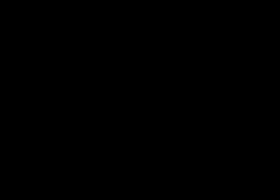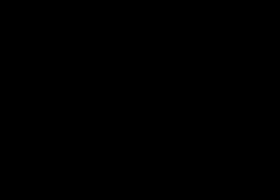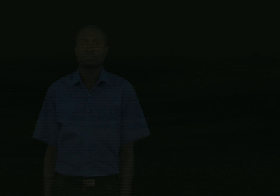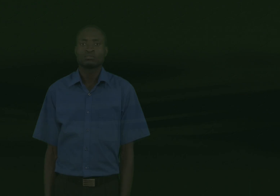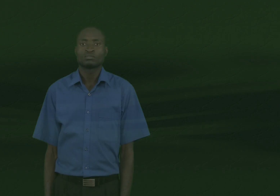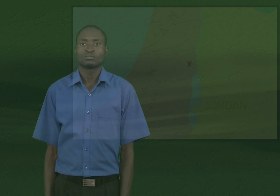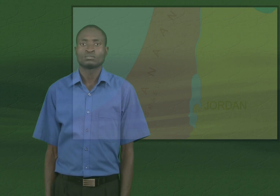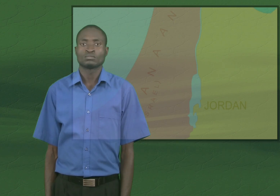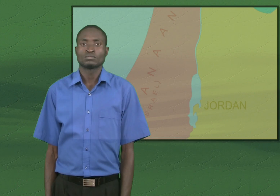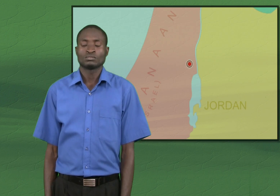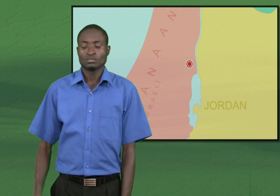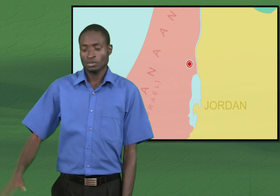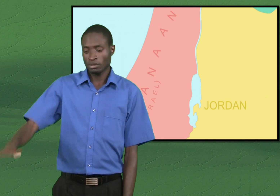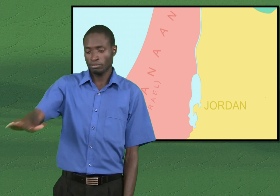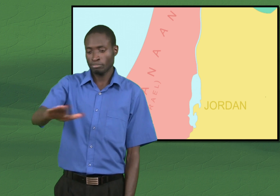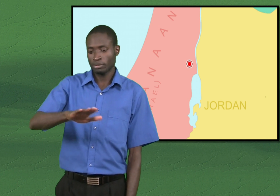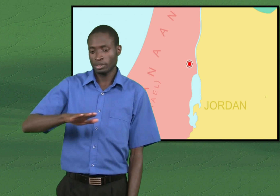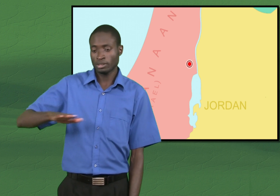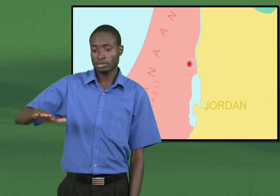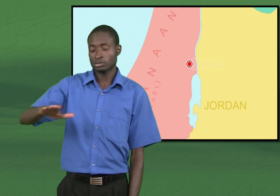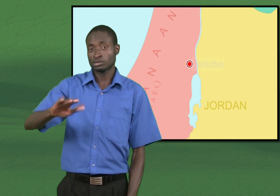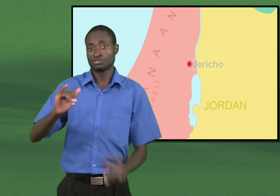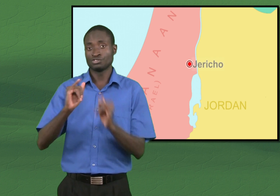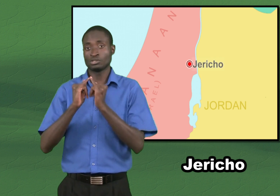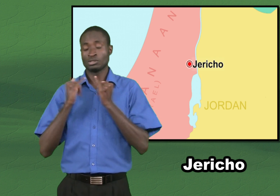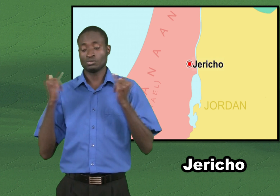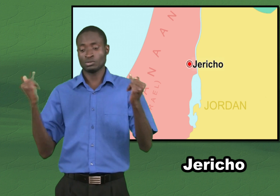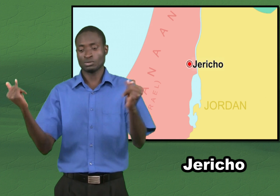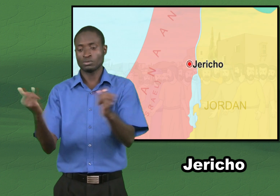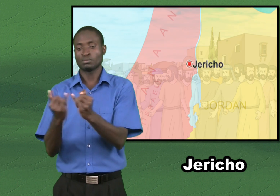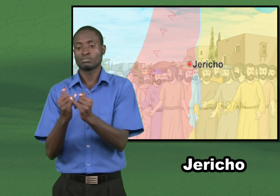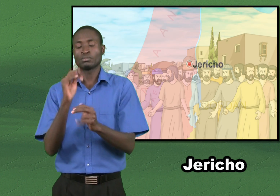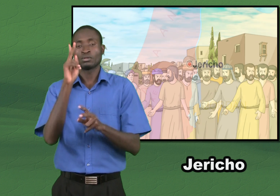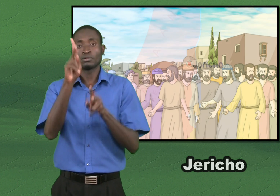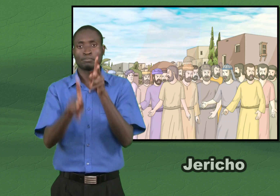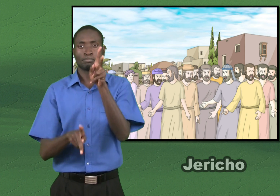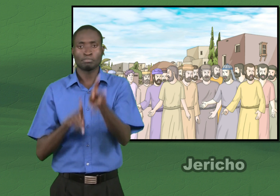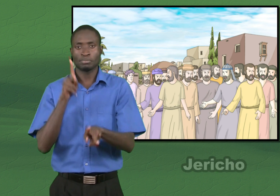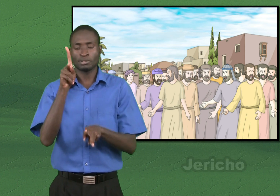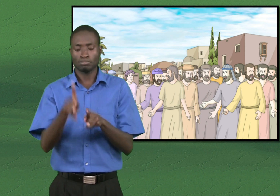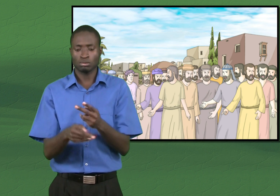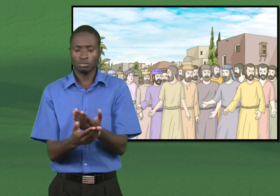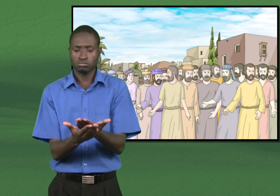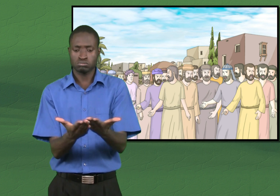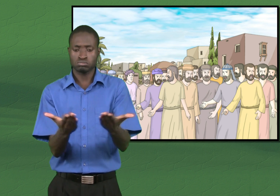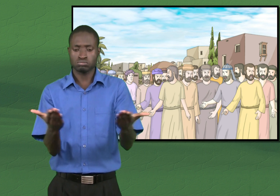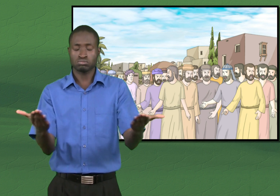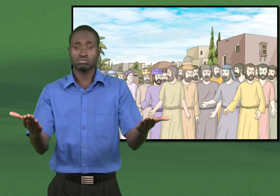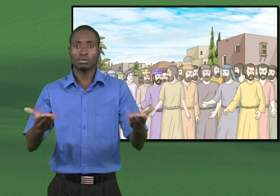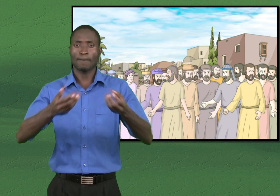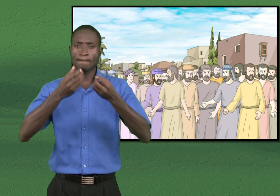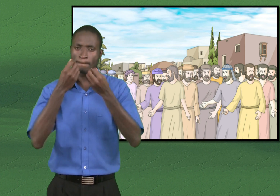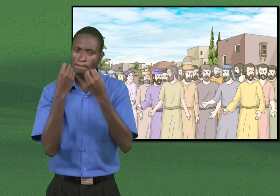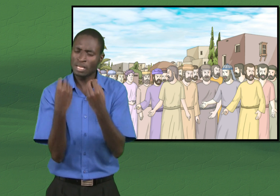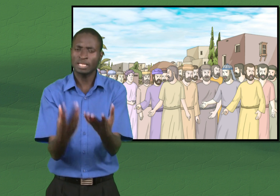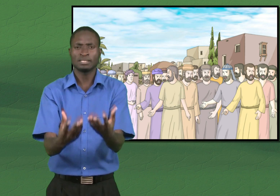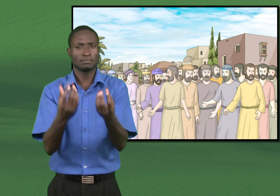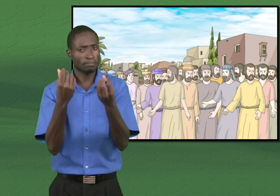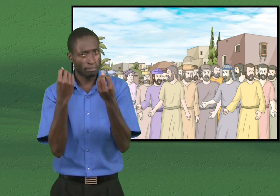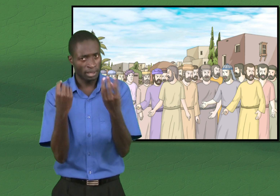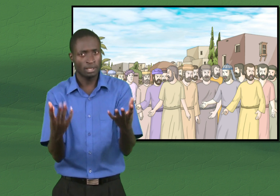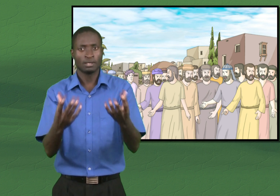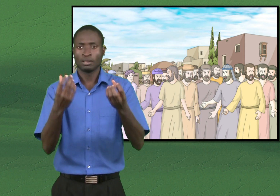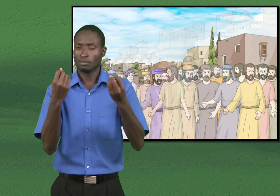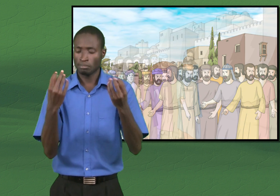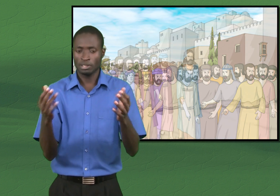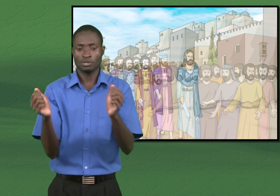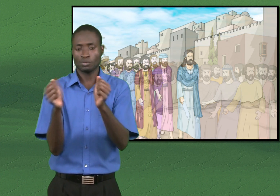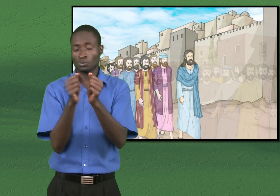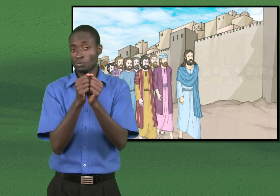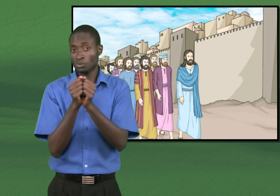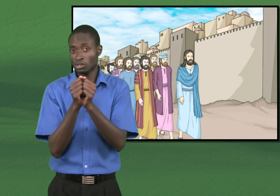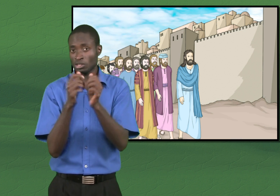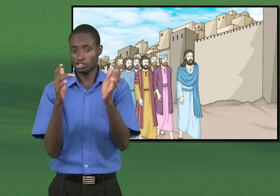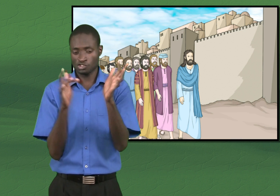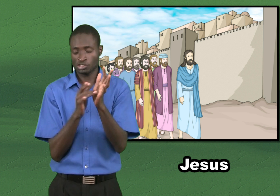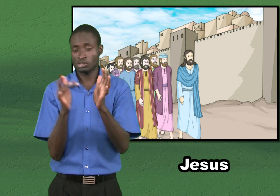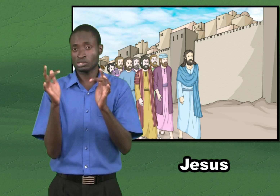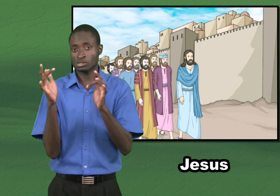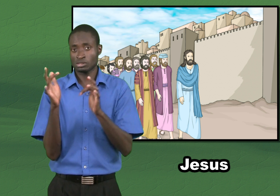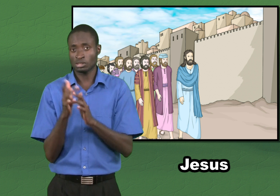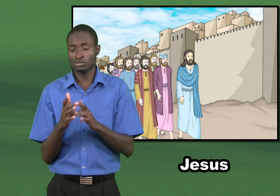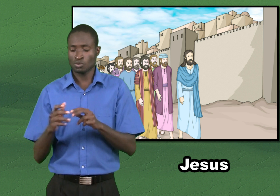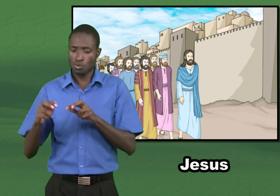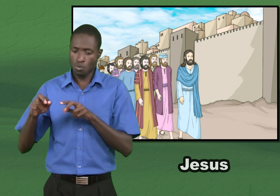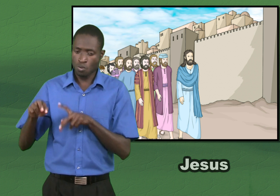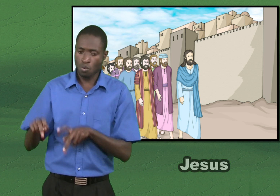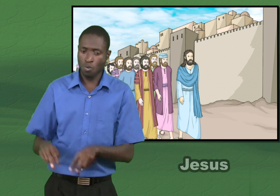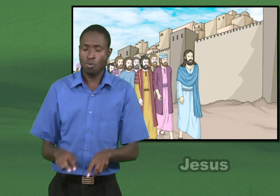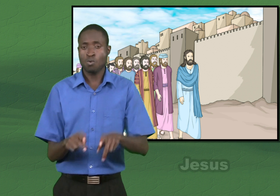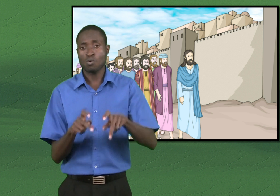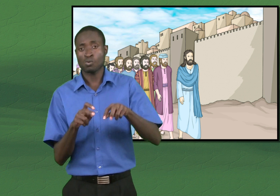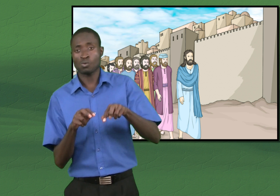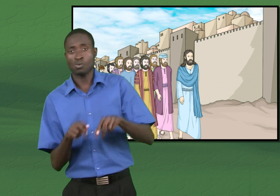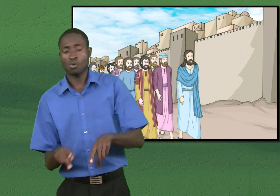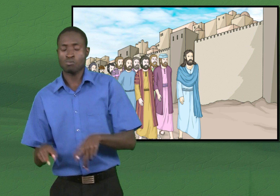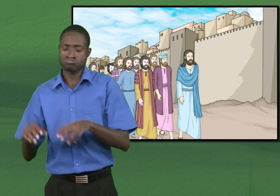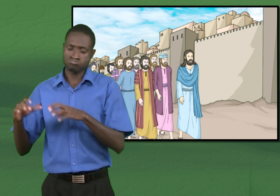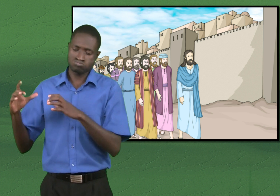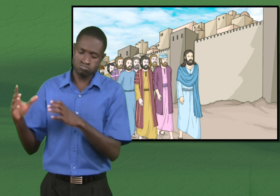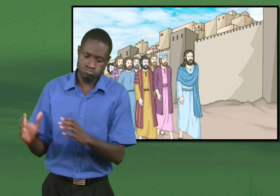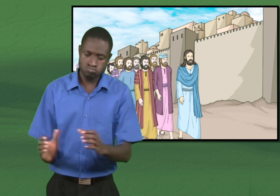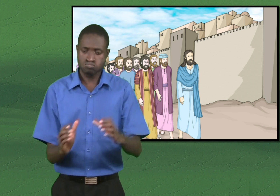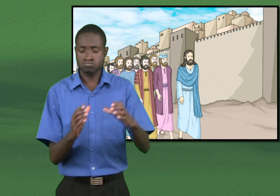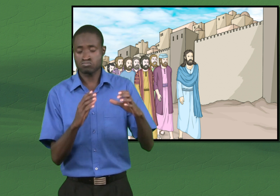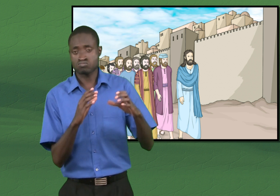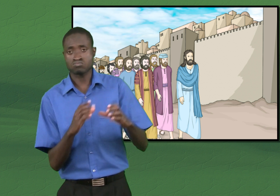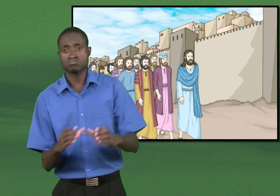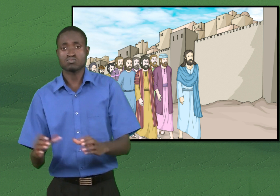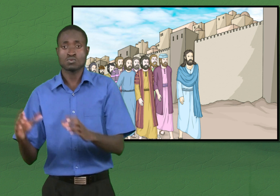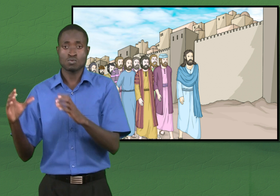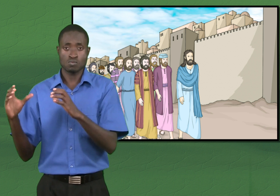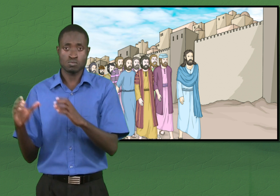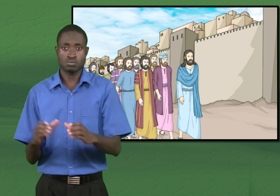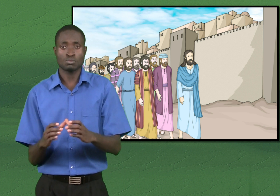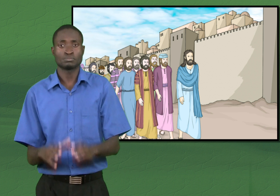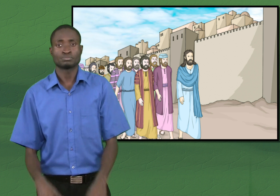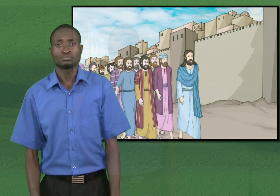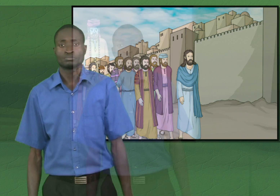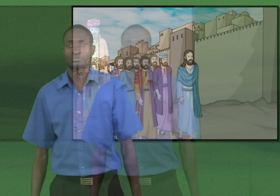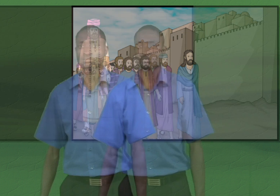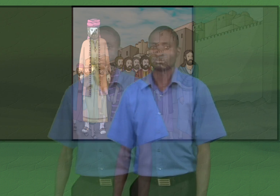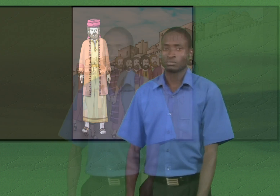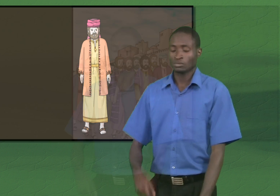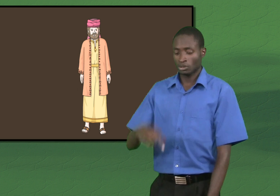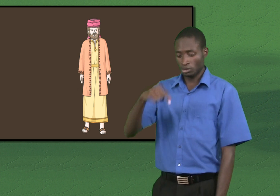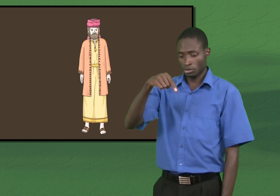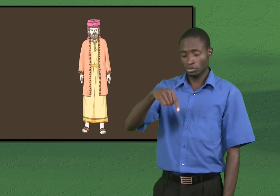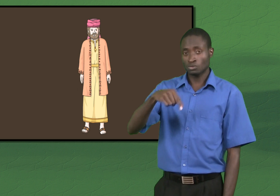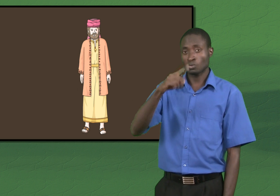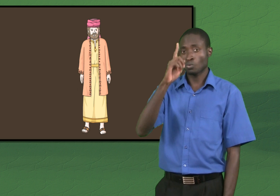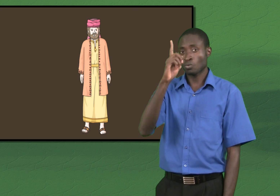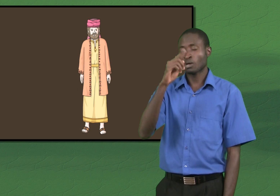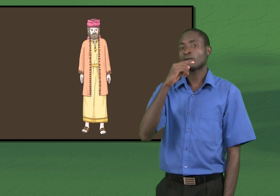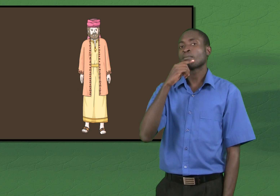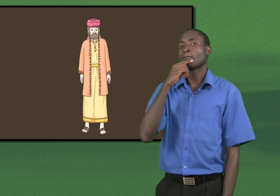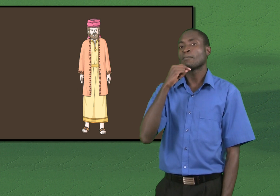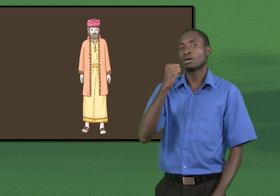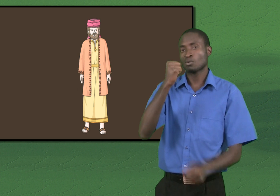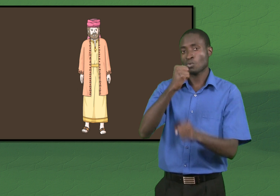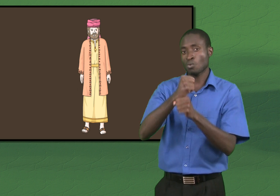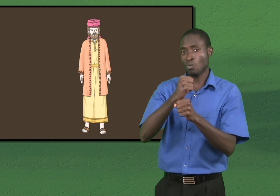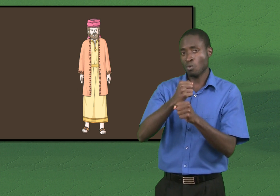Then Jesus entered Jericho and was passing through.